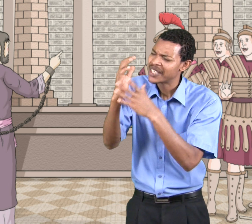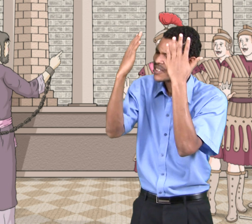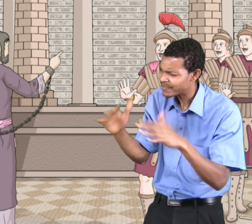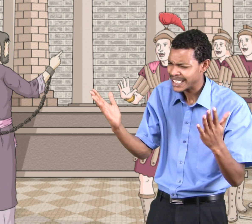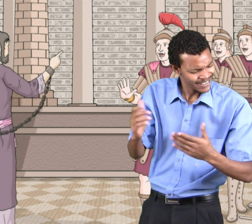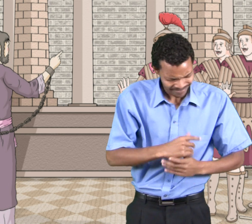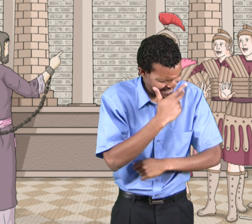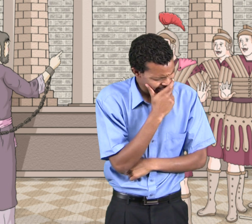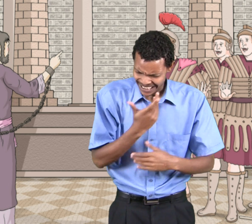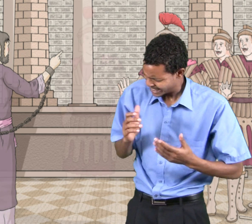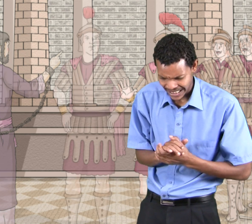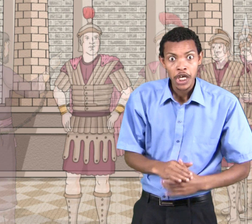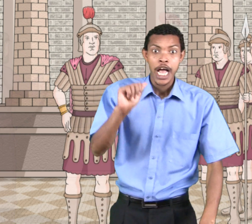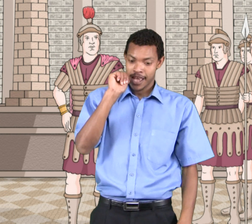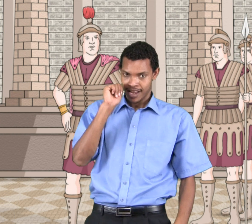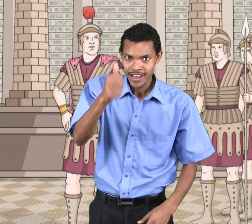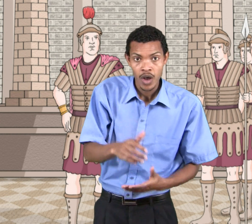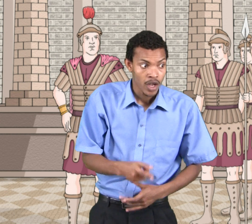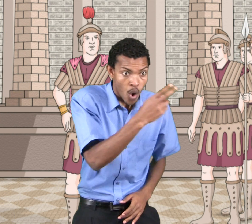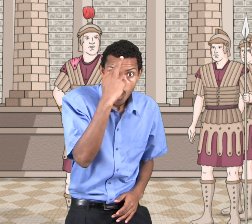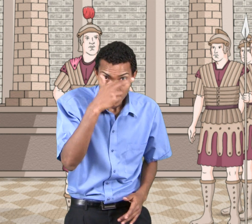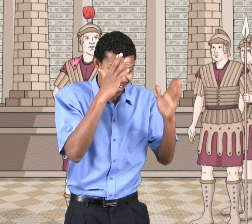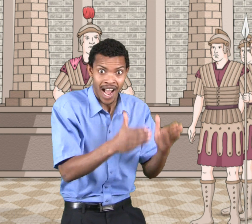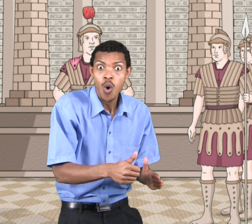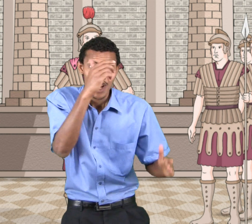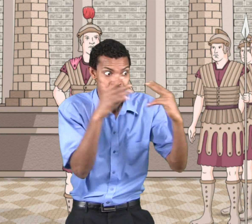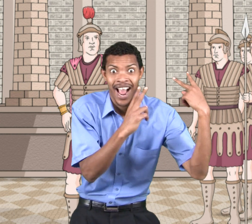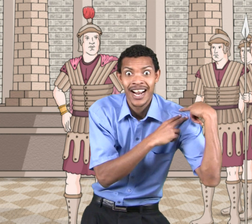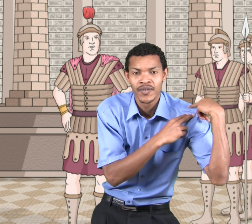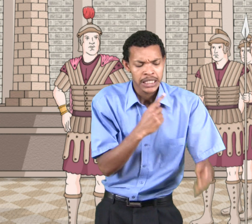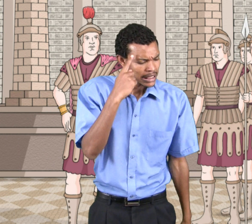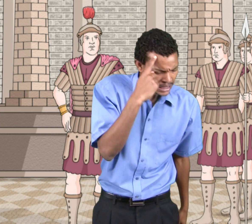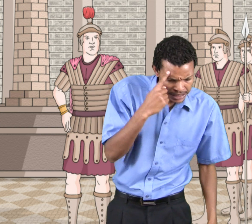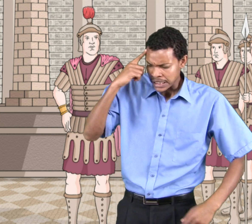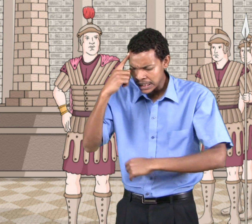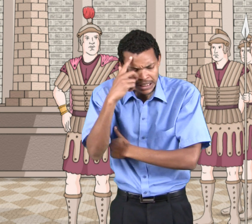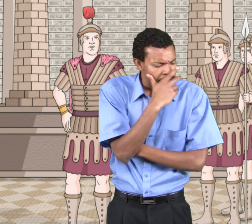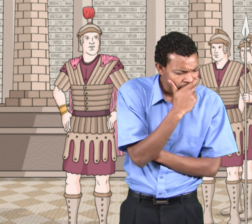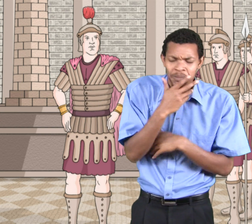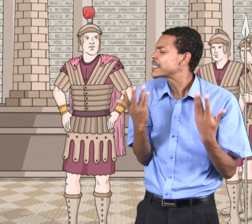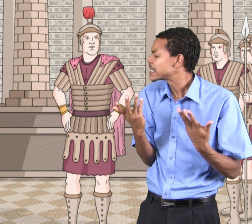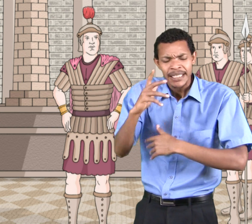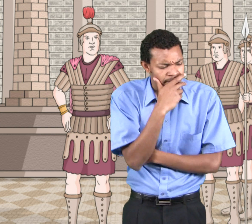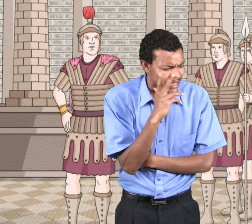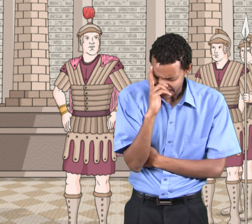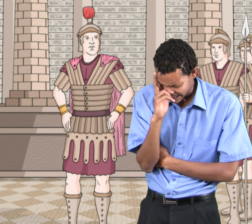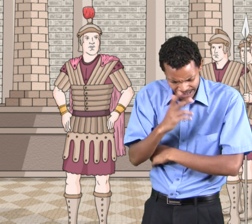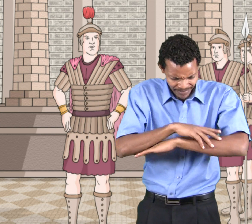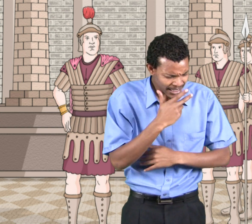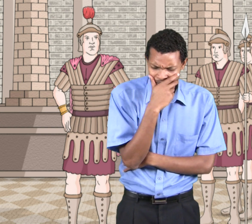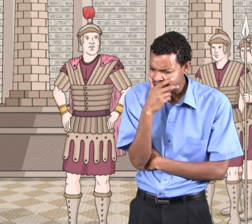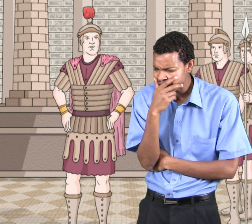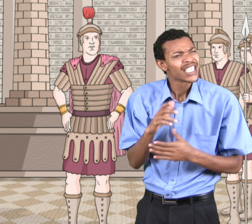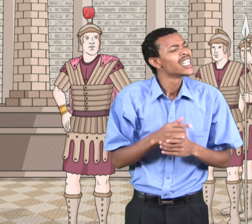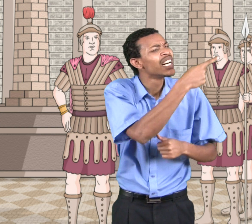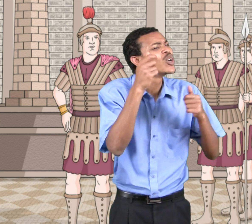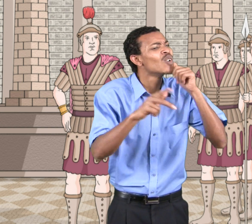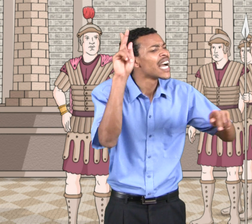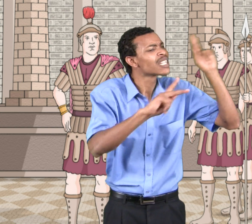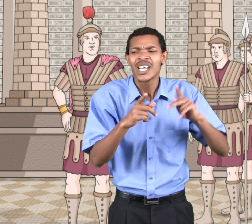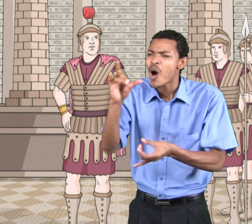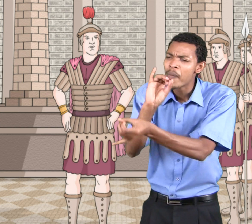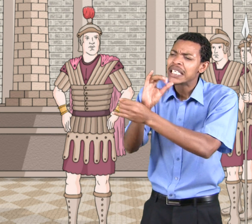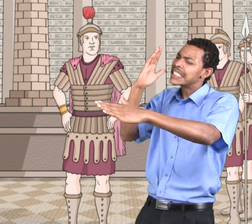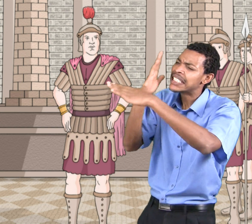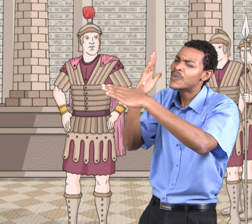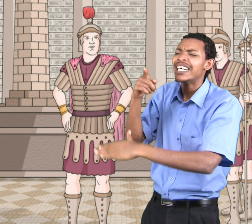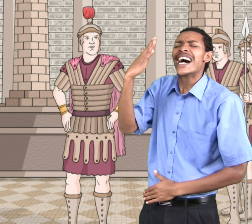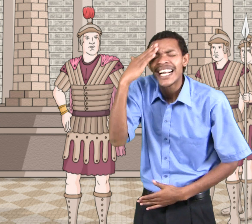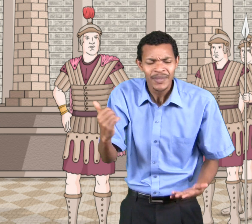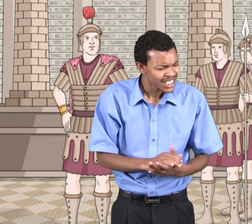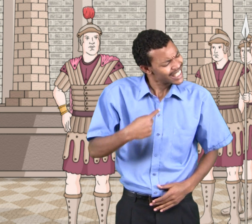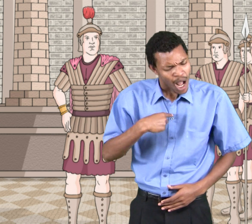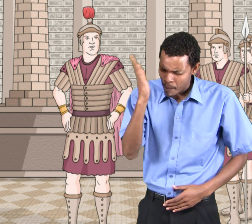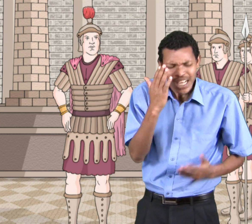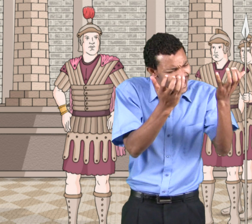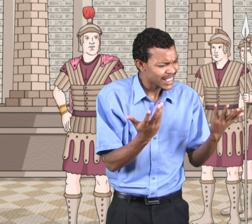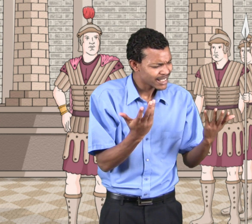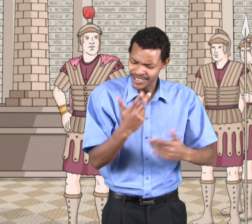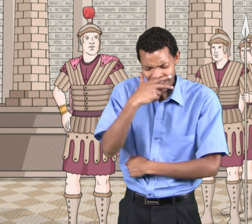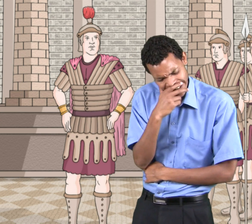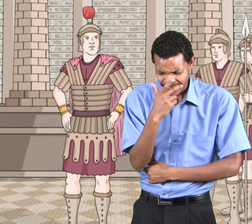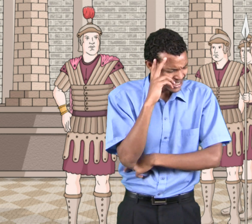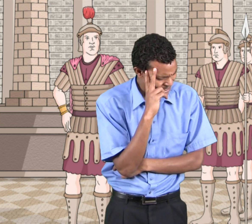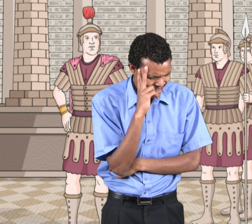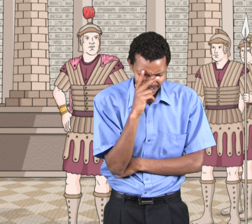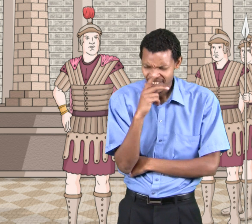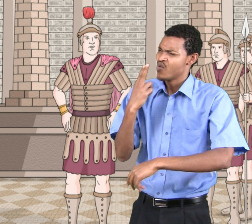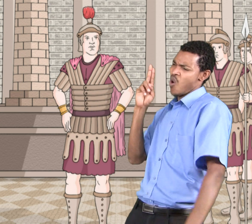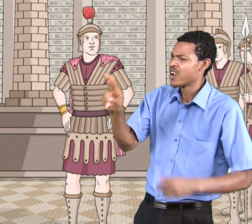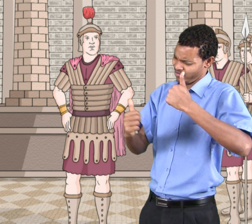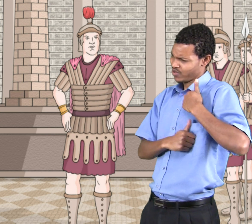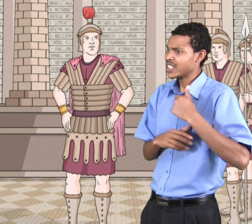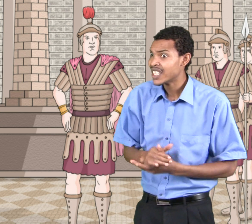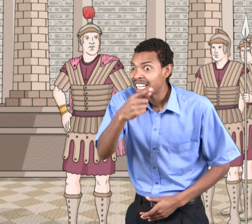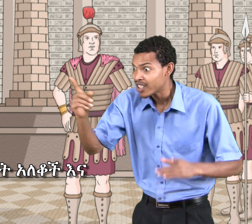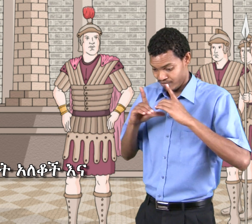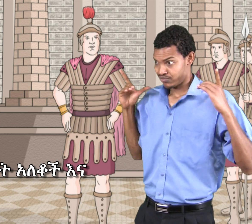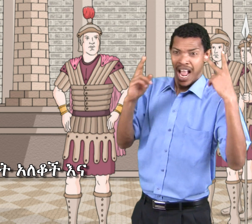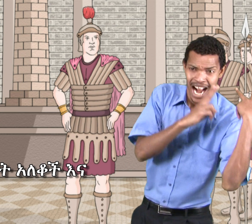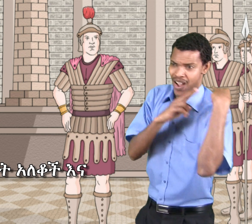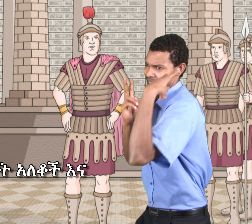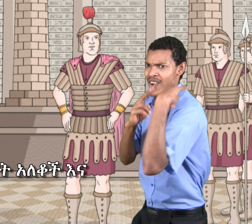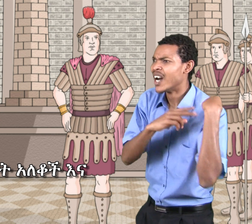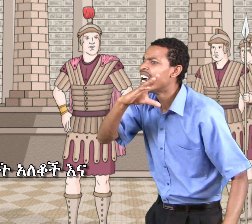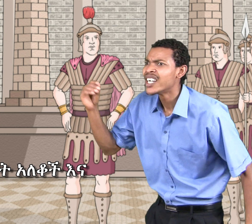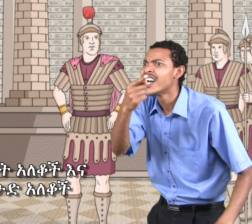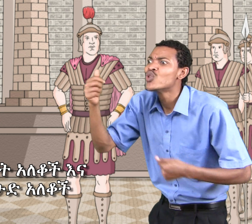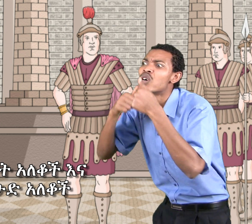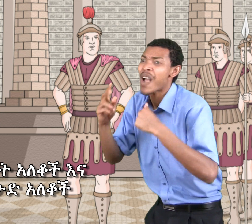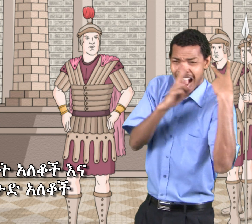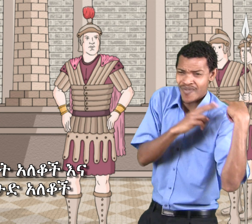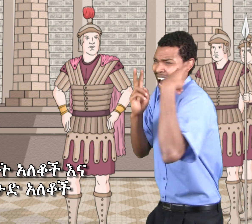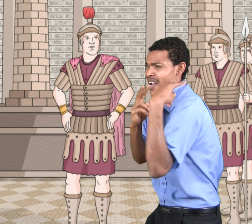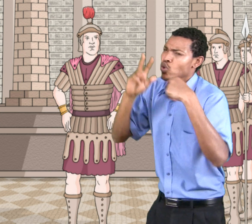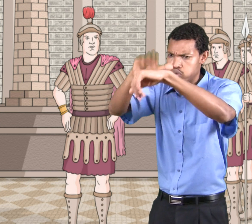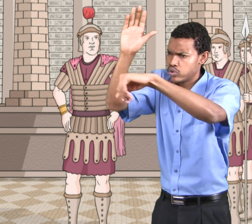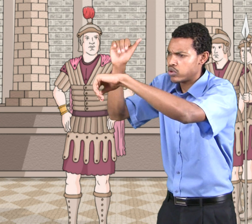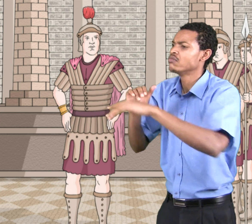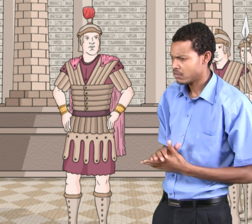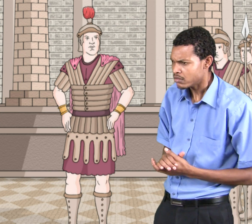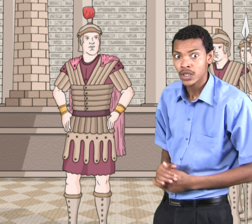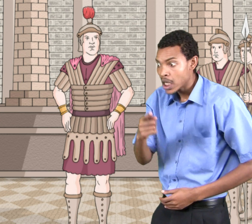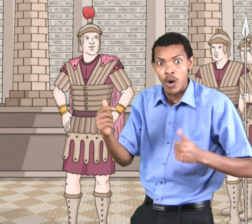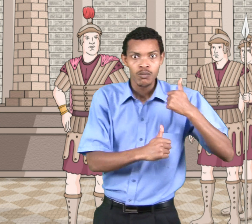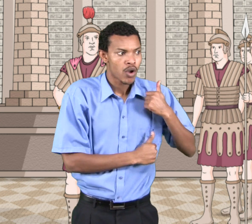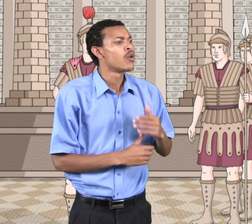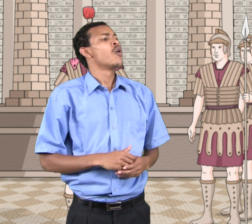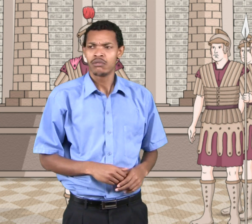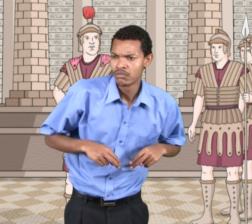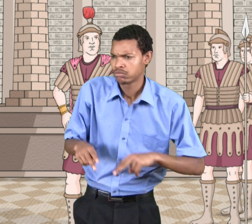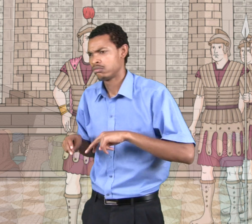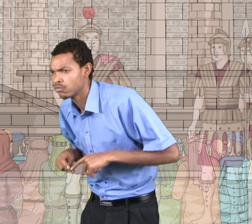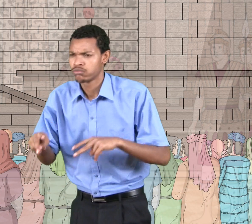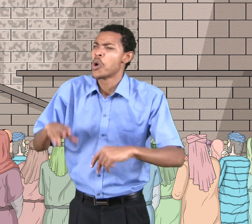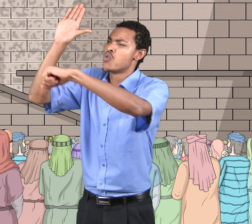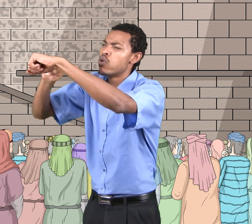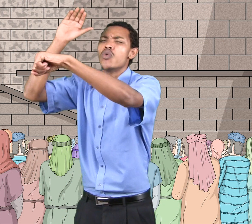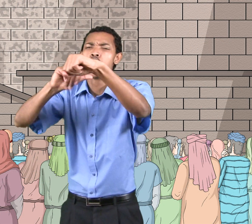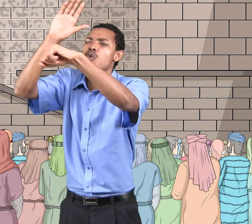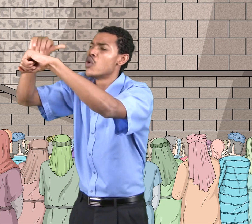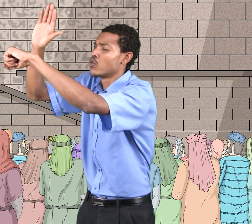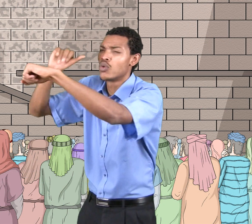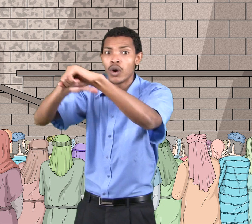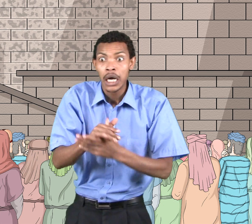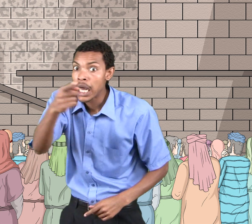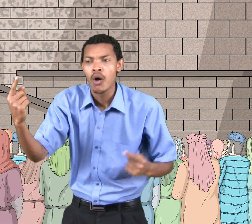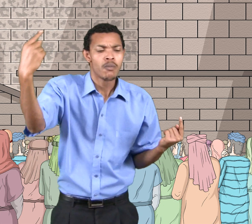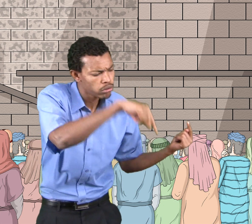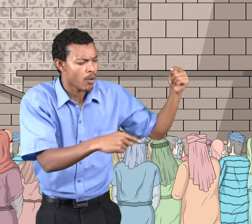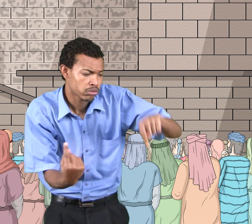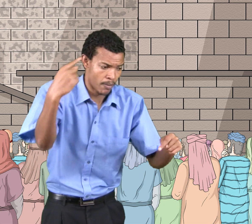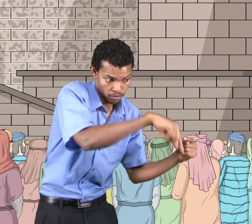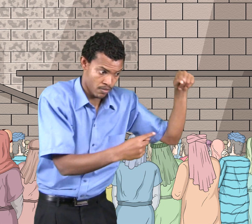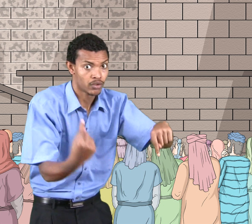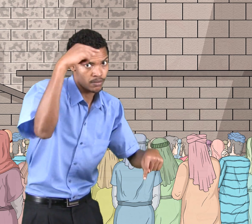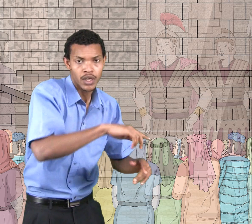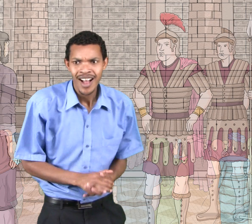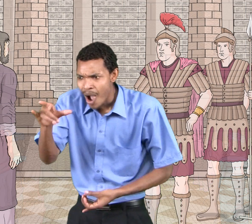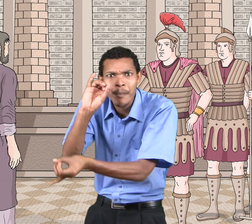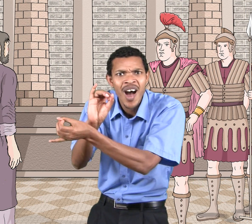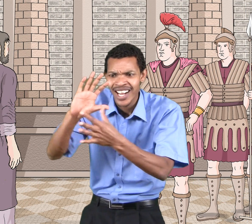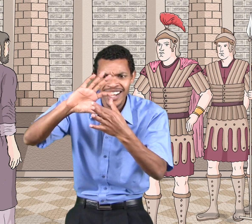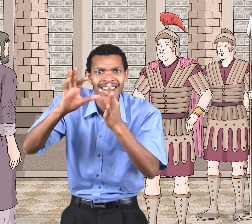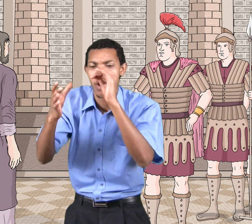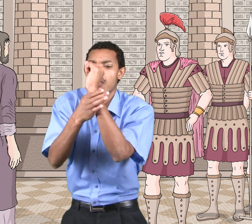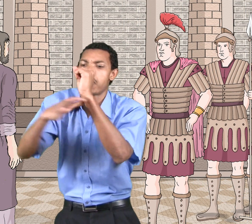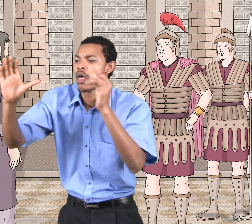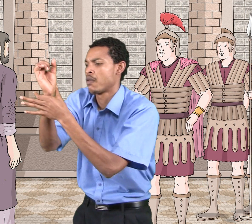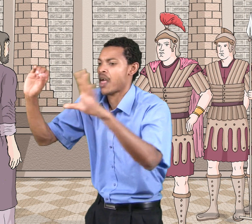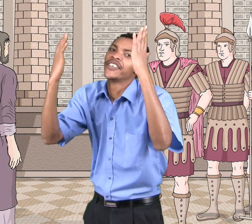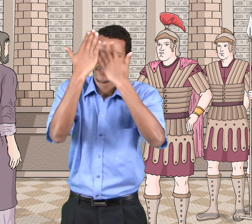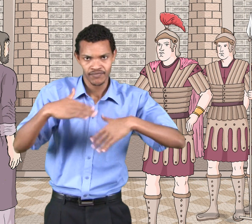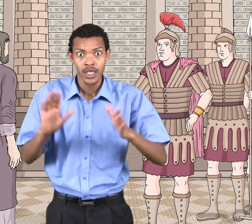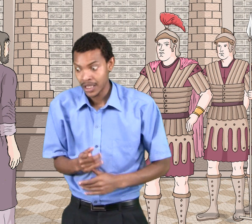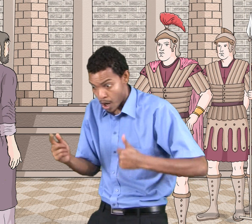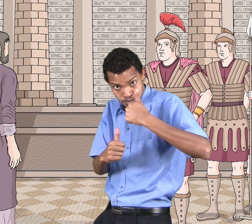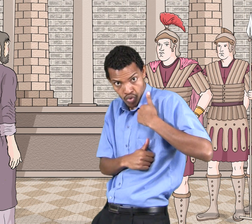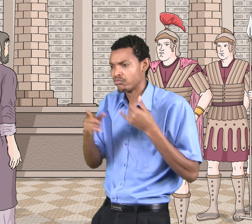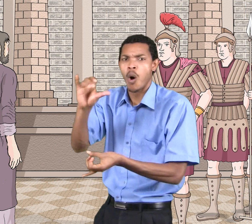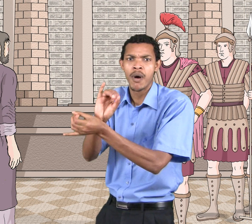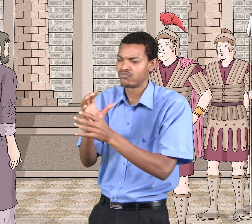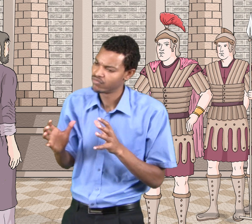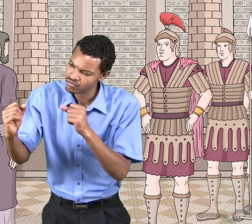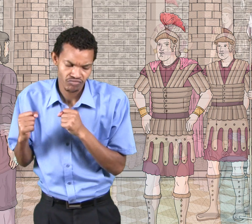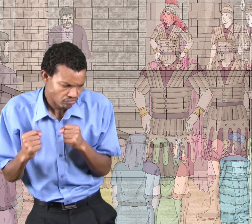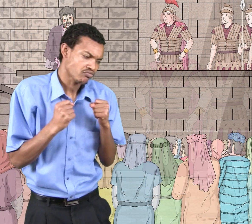The next day the commander, wanting to learn the real reason Paul was accused by the Jews, released him and ordered the chief priests and the whole Sanhedrin to assemble.